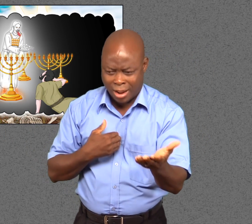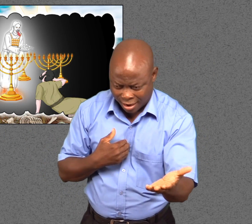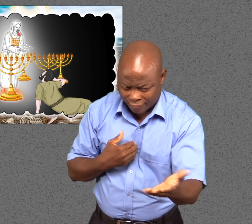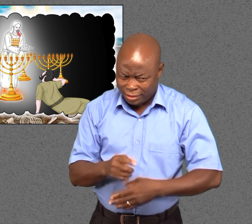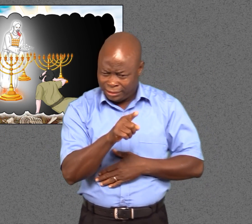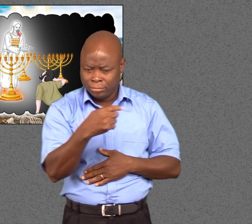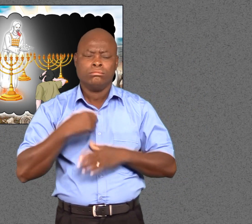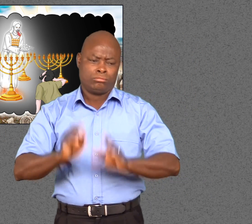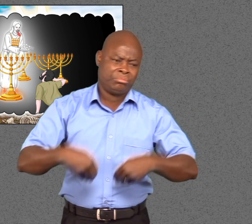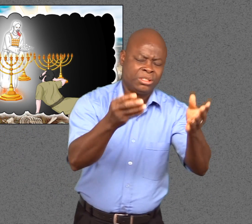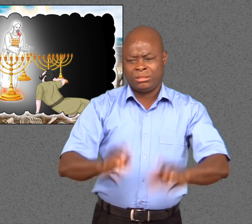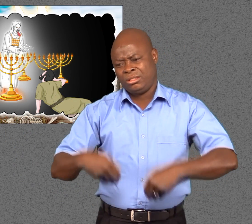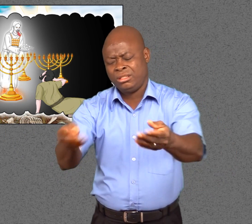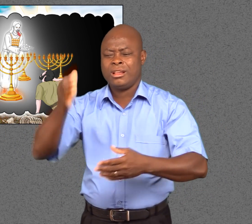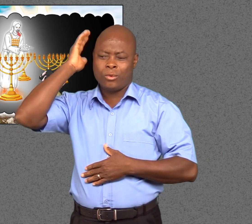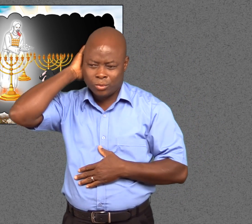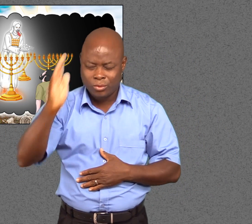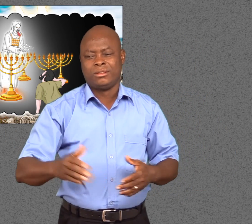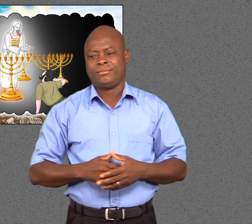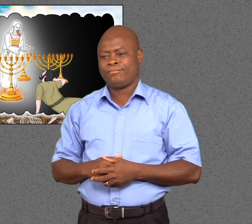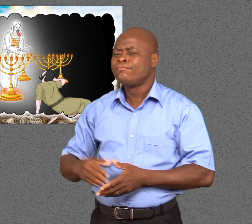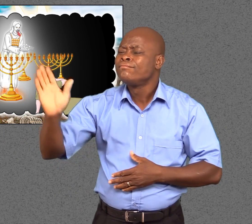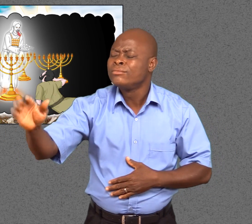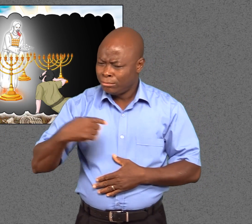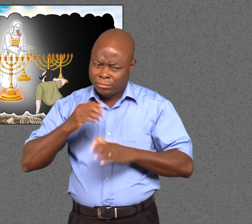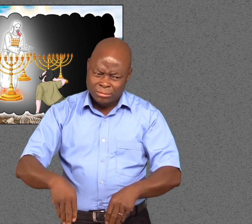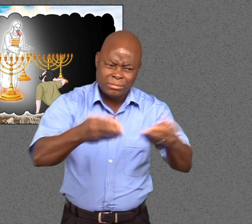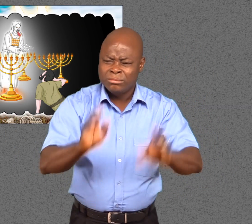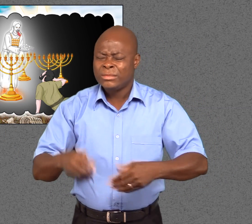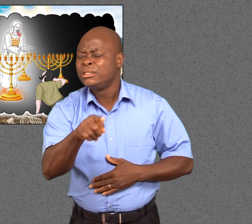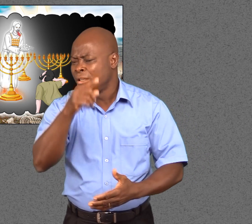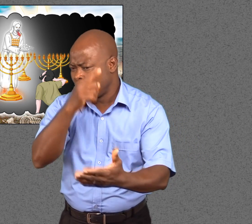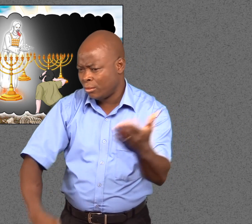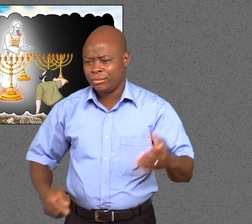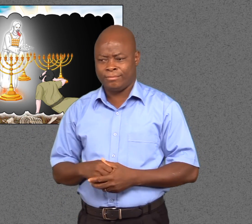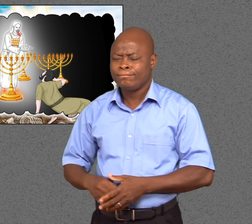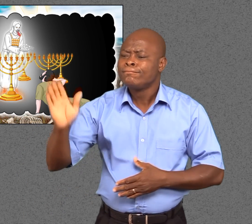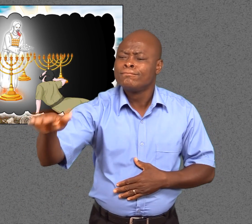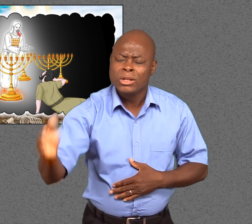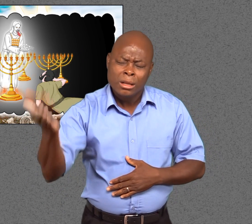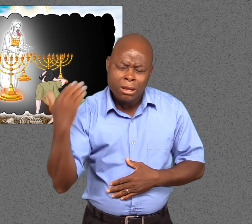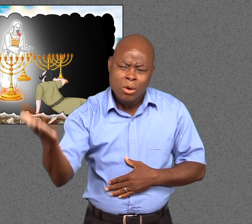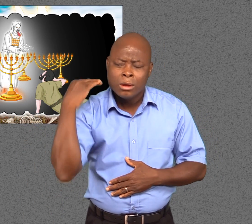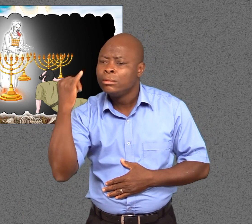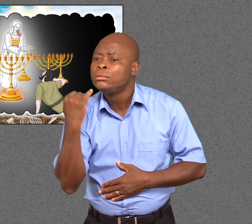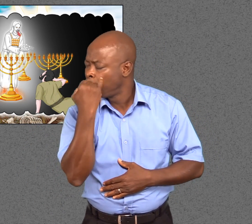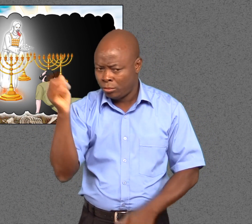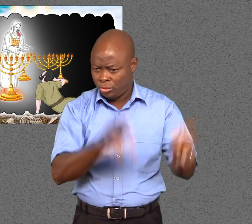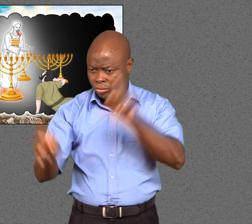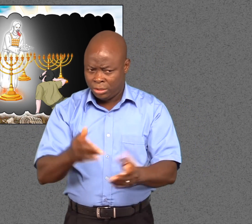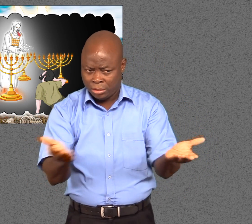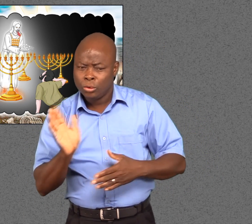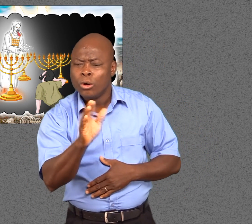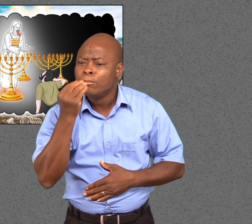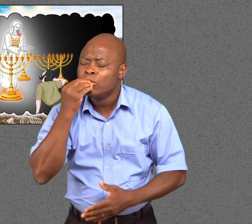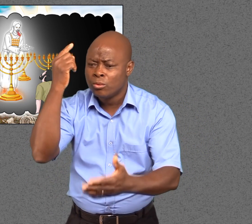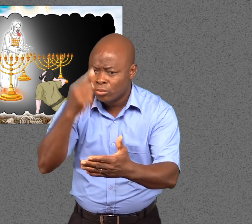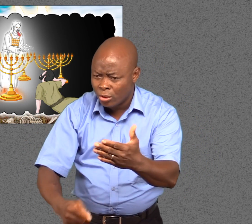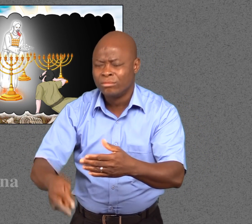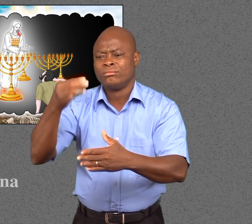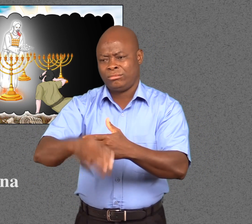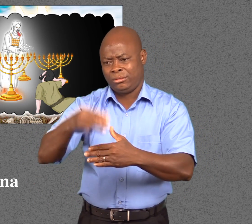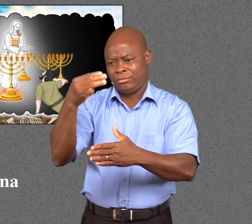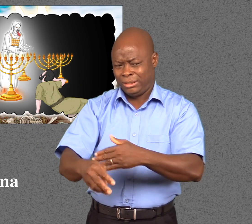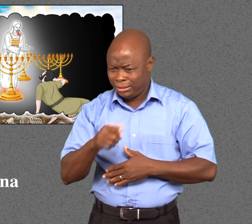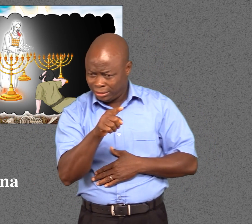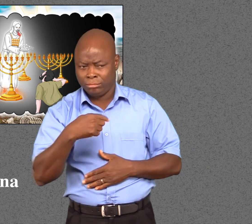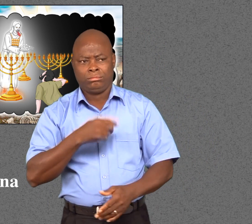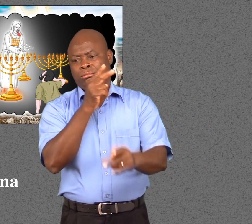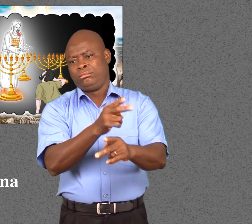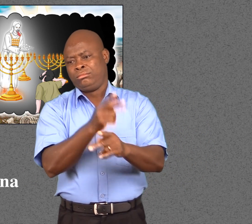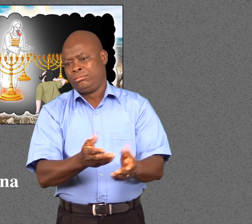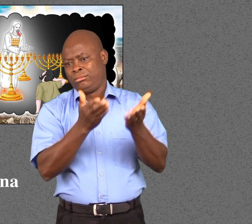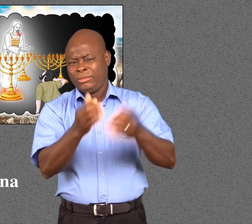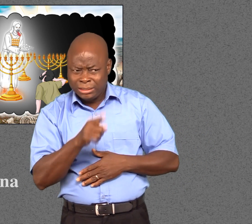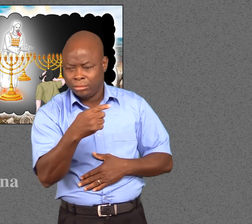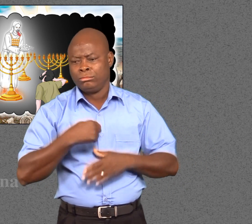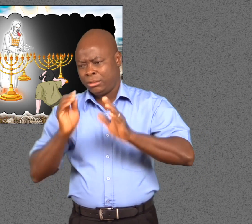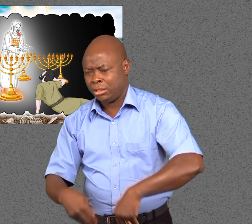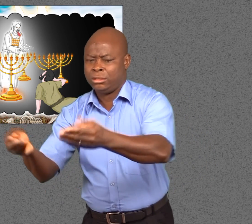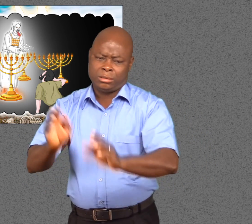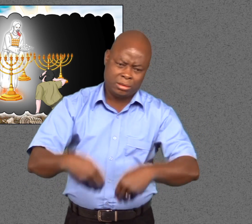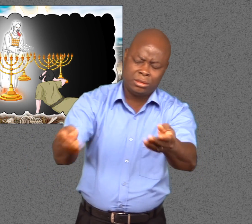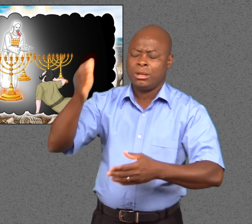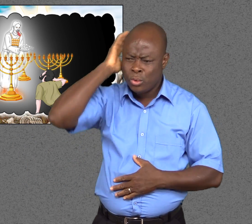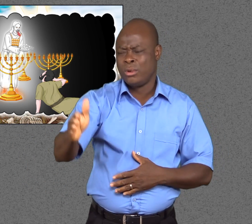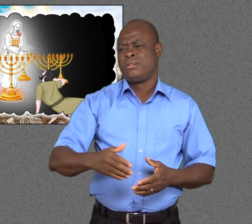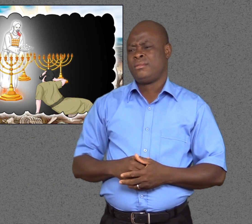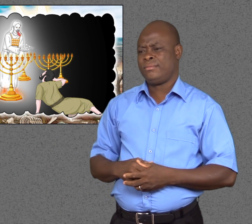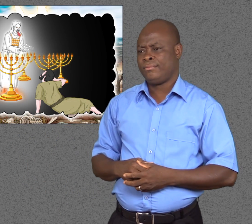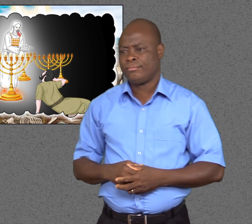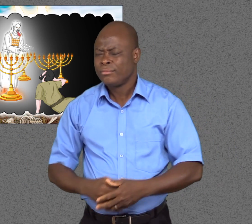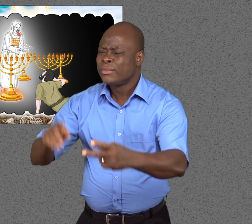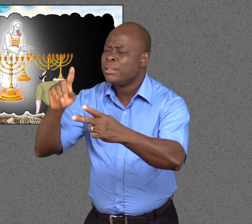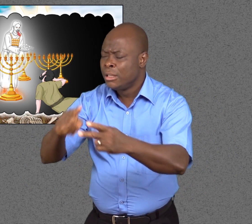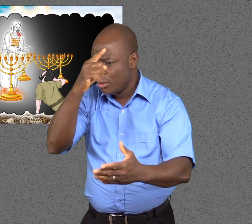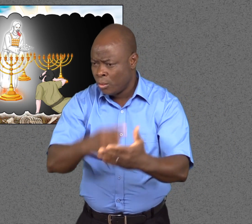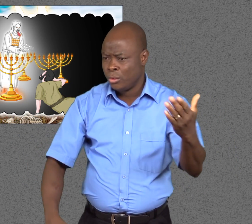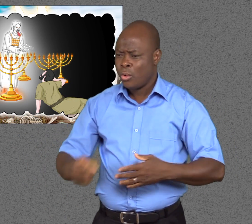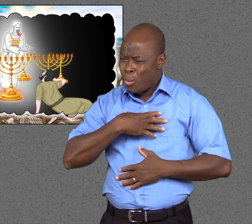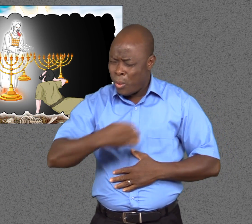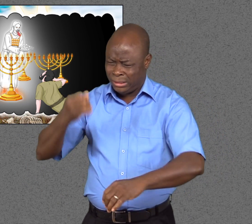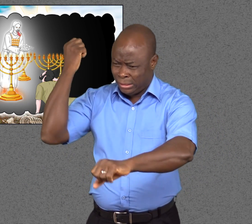To the one who overcomes, I will give the hidden manna.